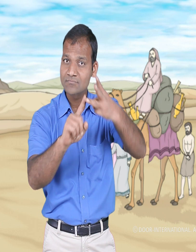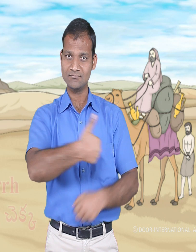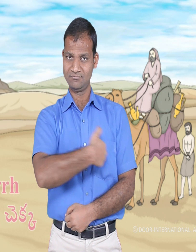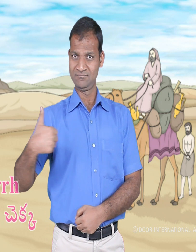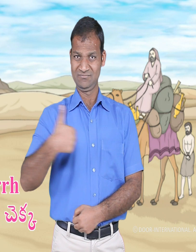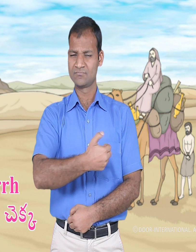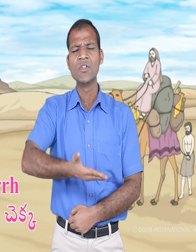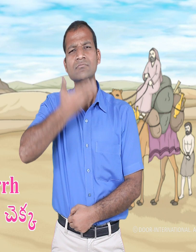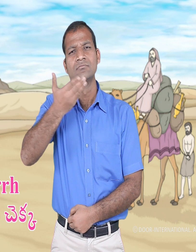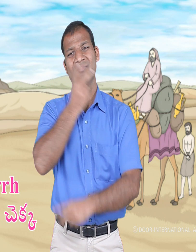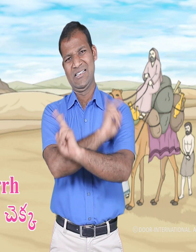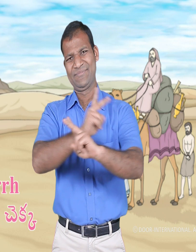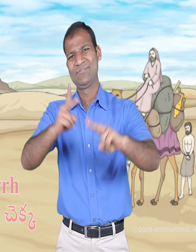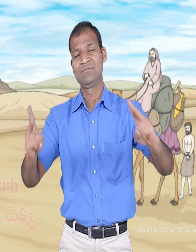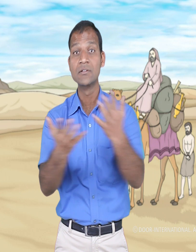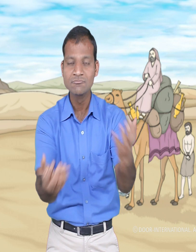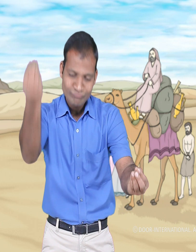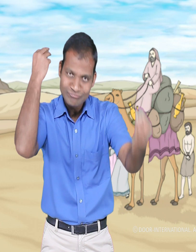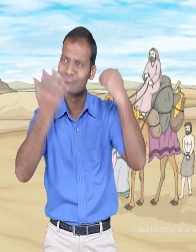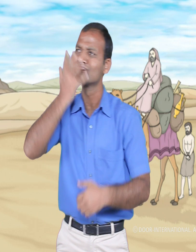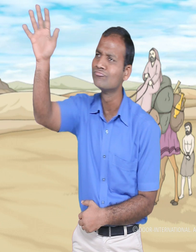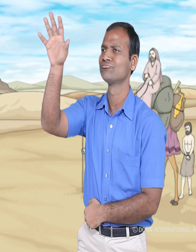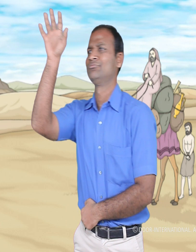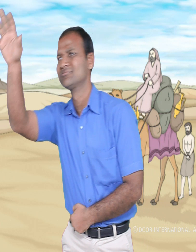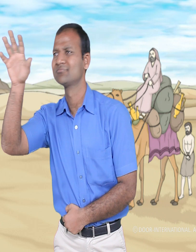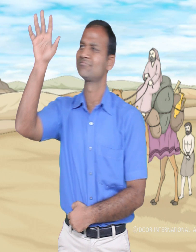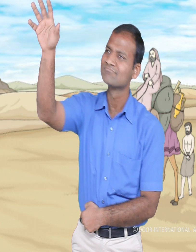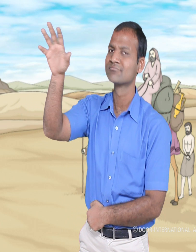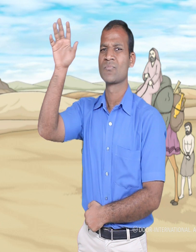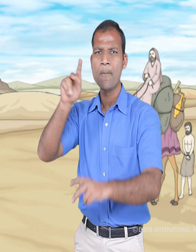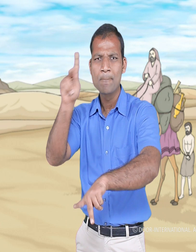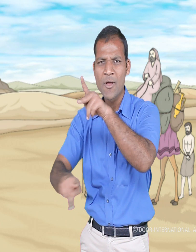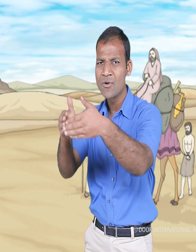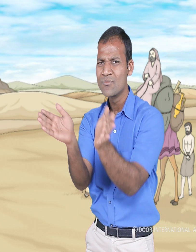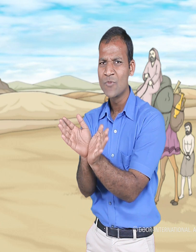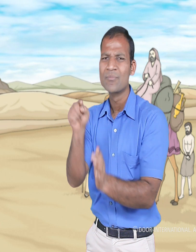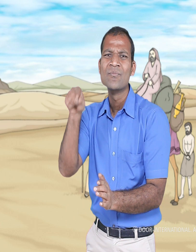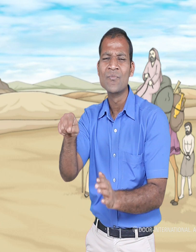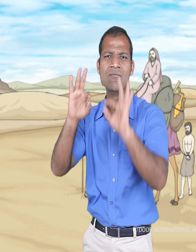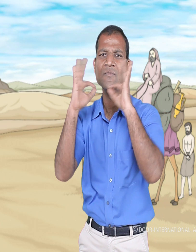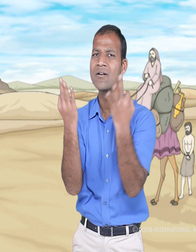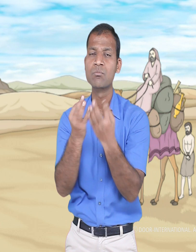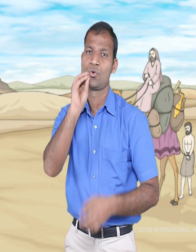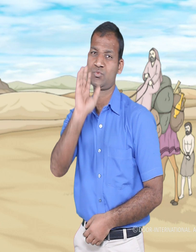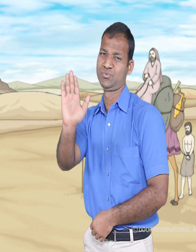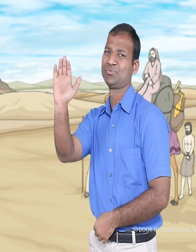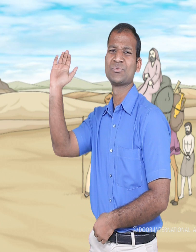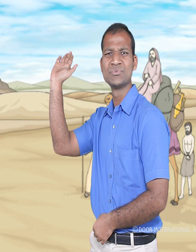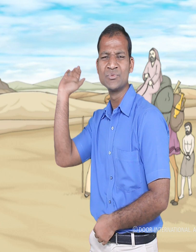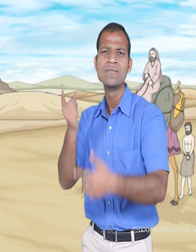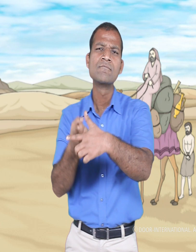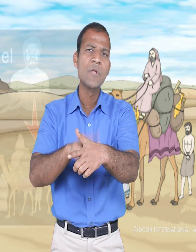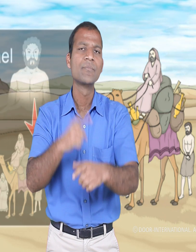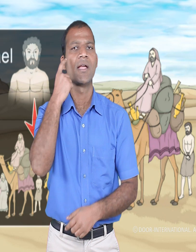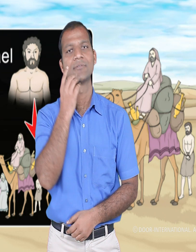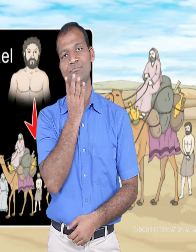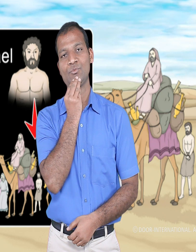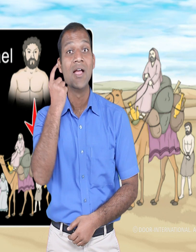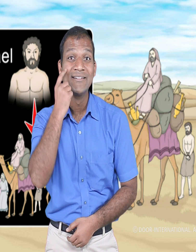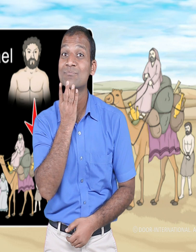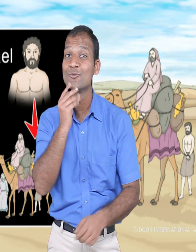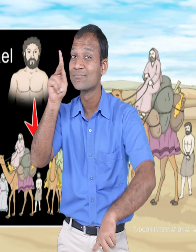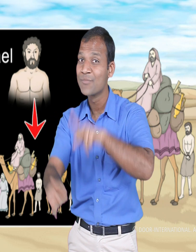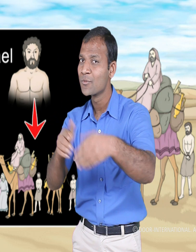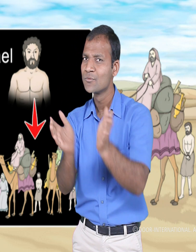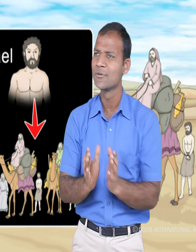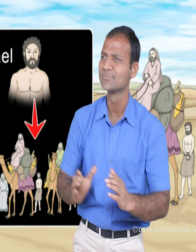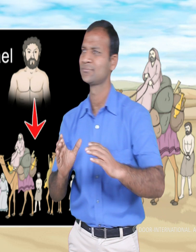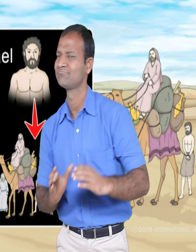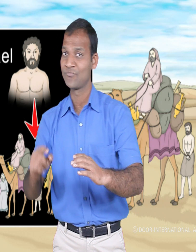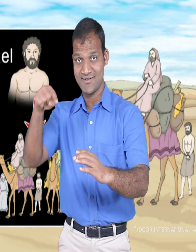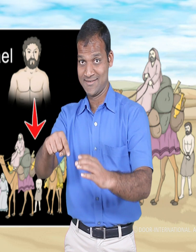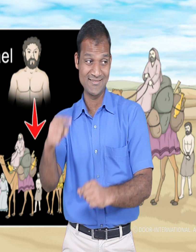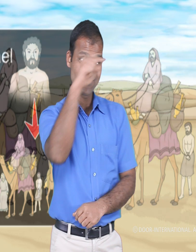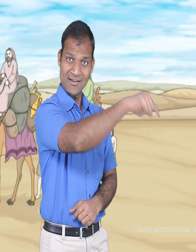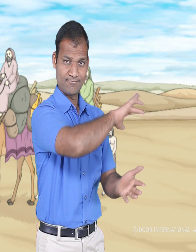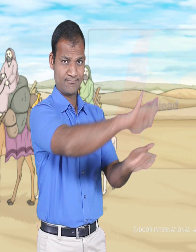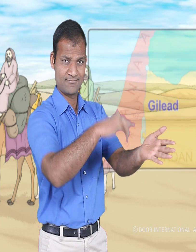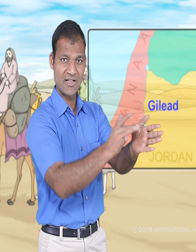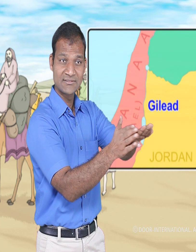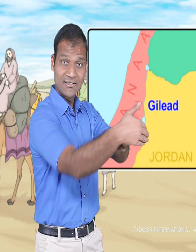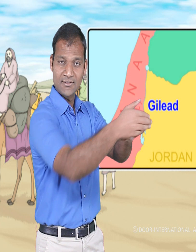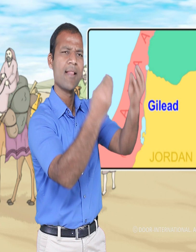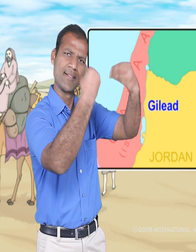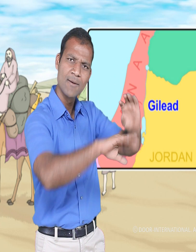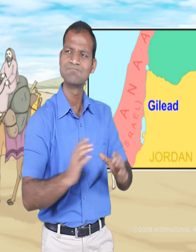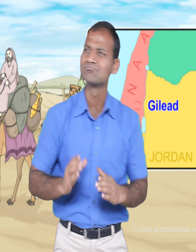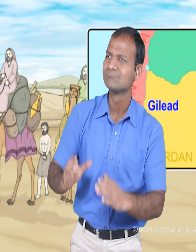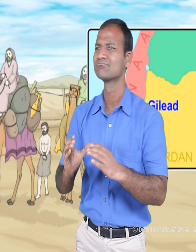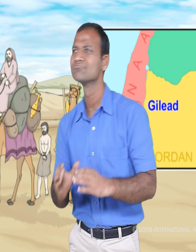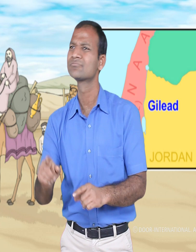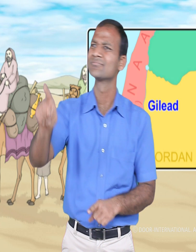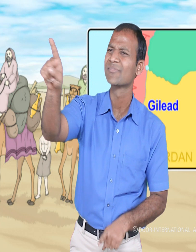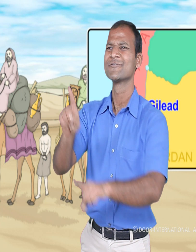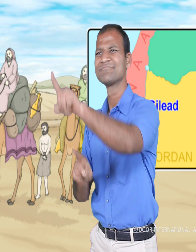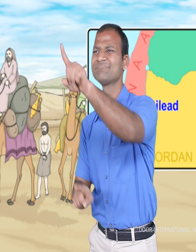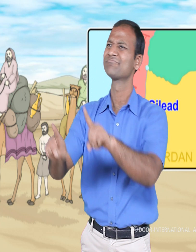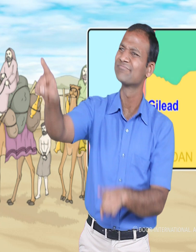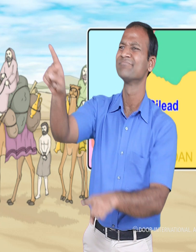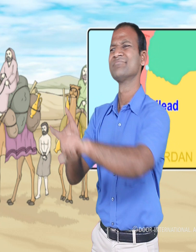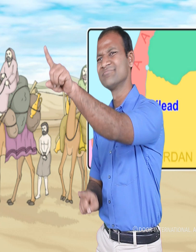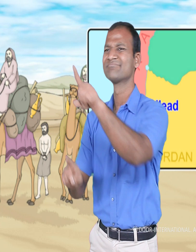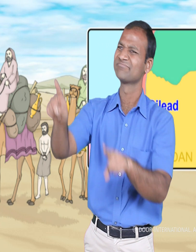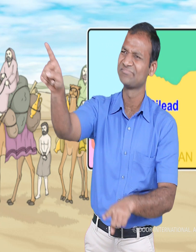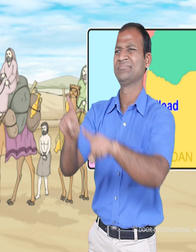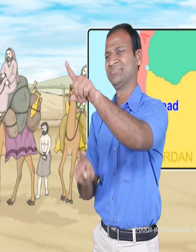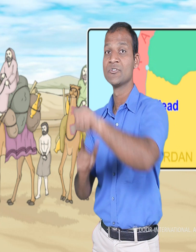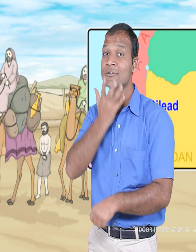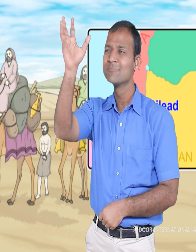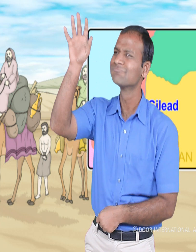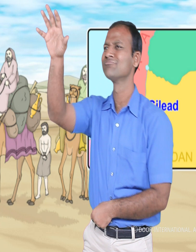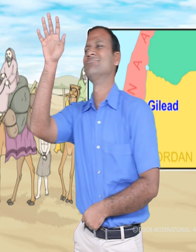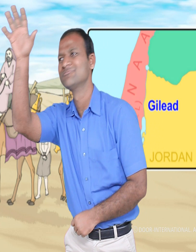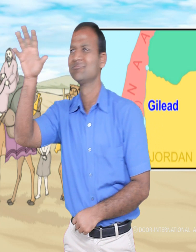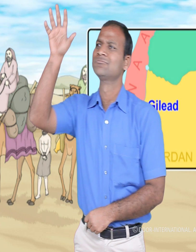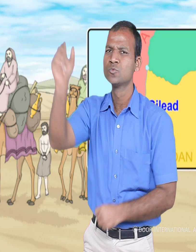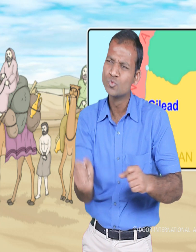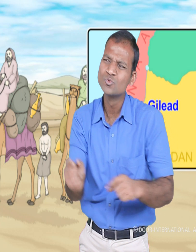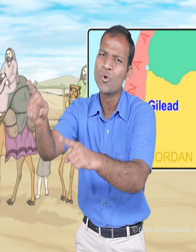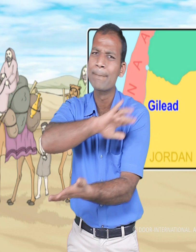Their camels were carrying spices, balm, and myrrh on their way down to Egypt.